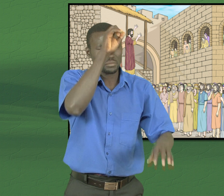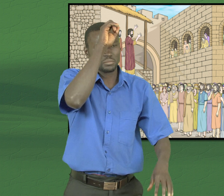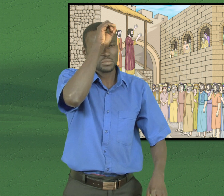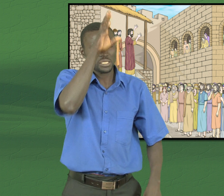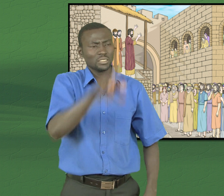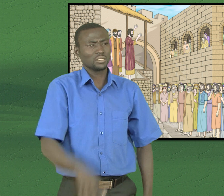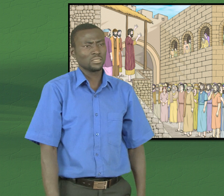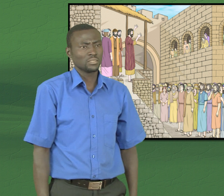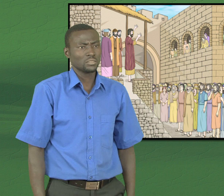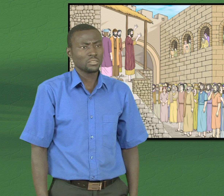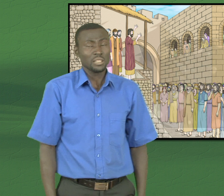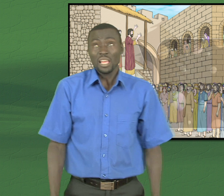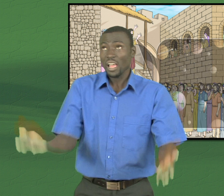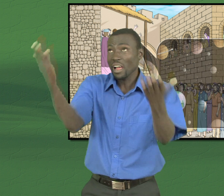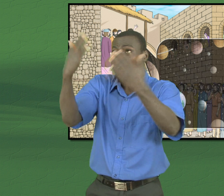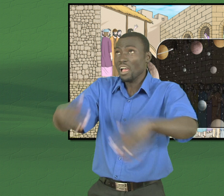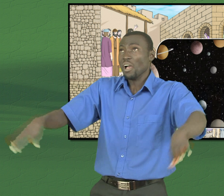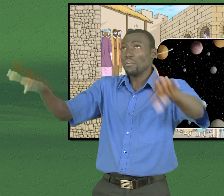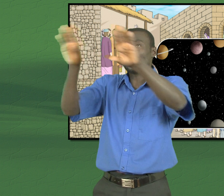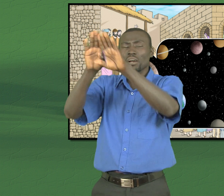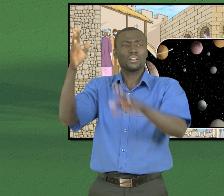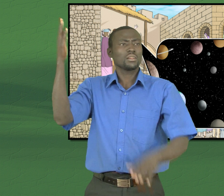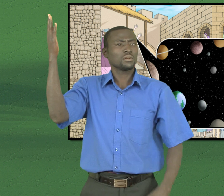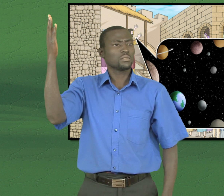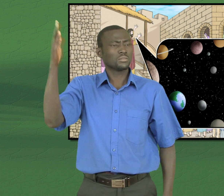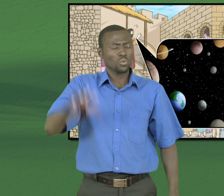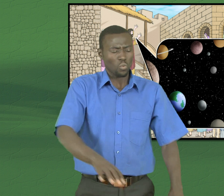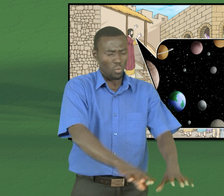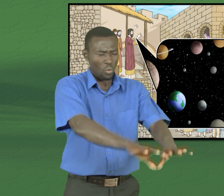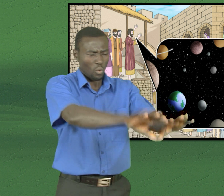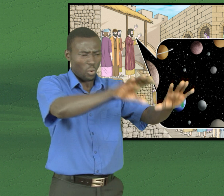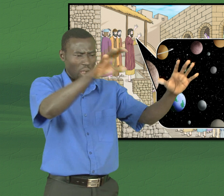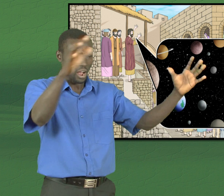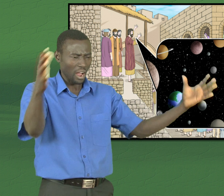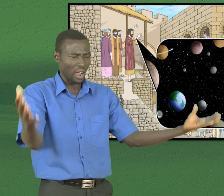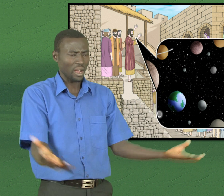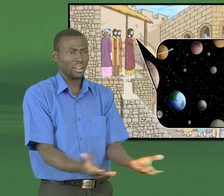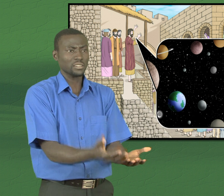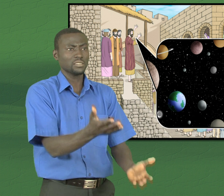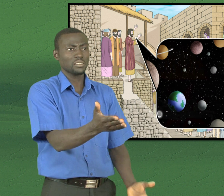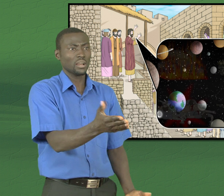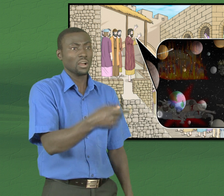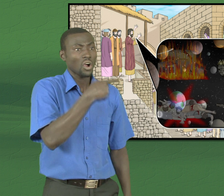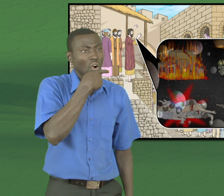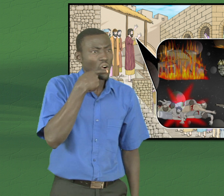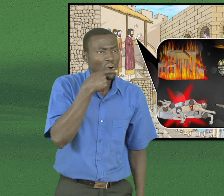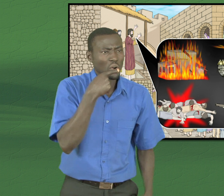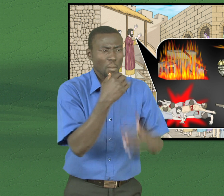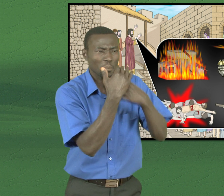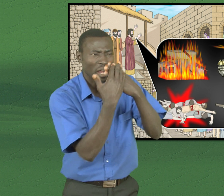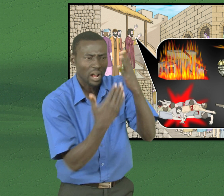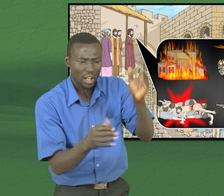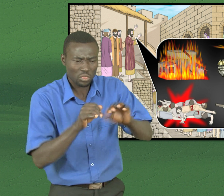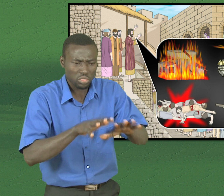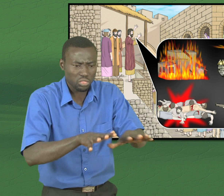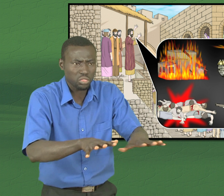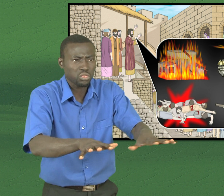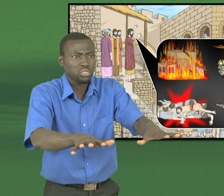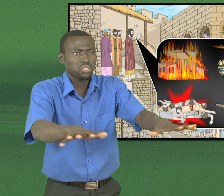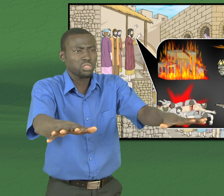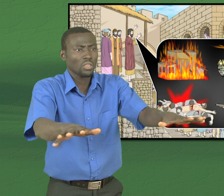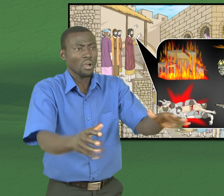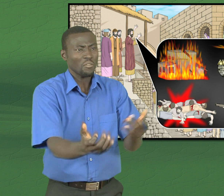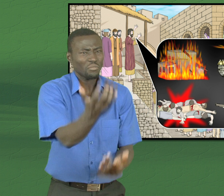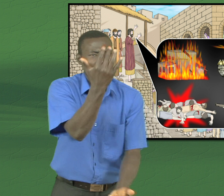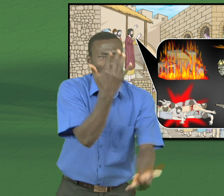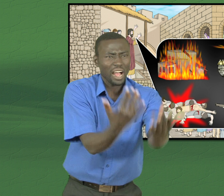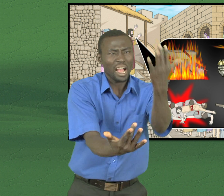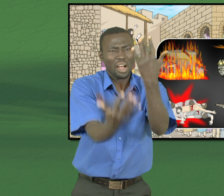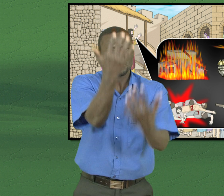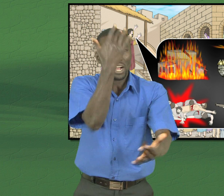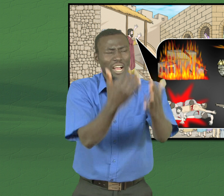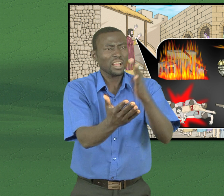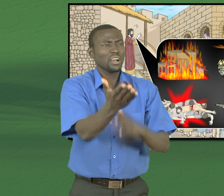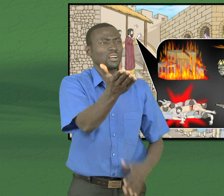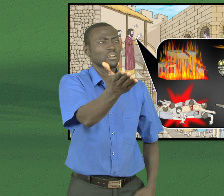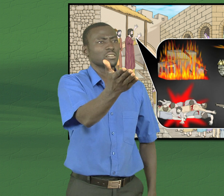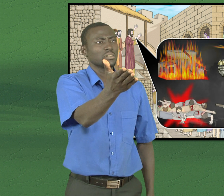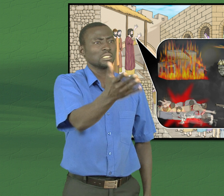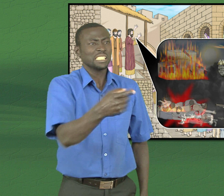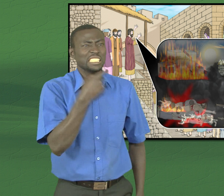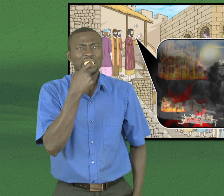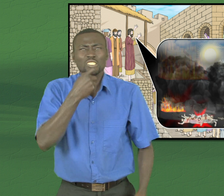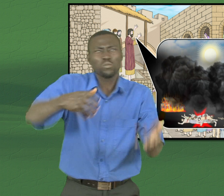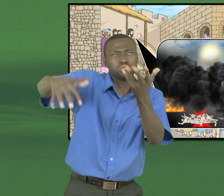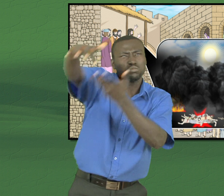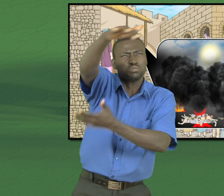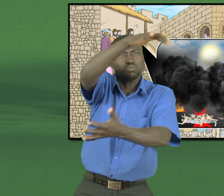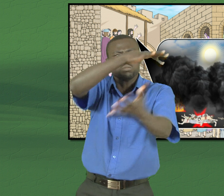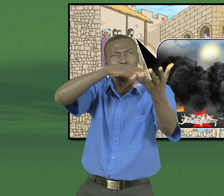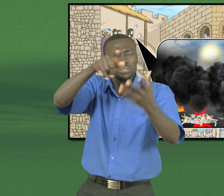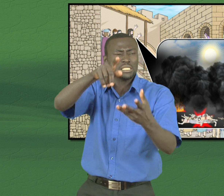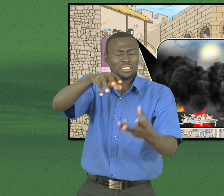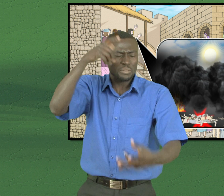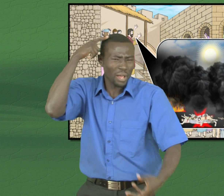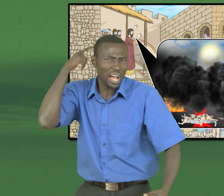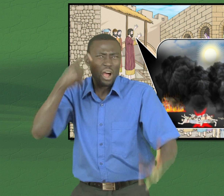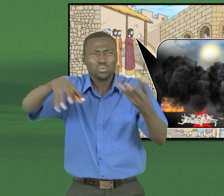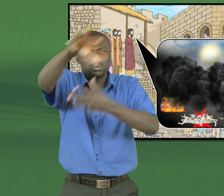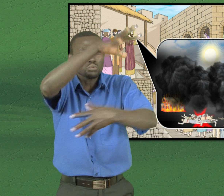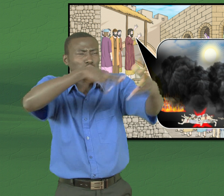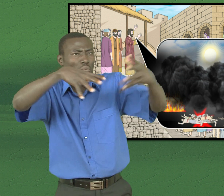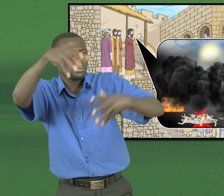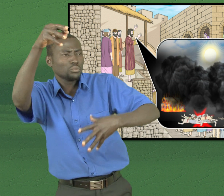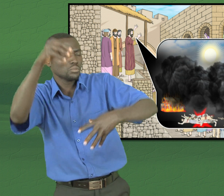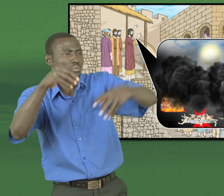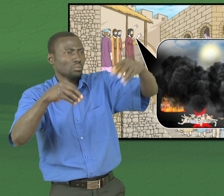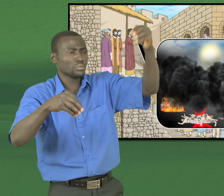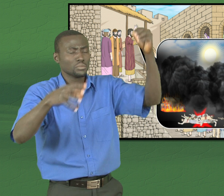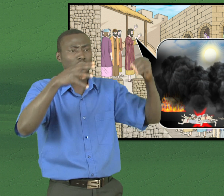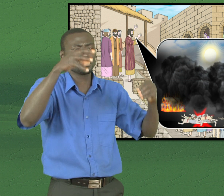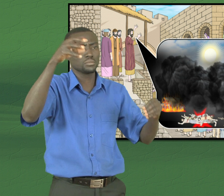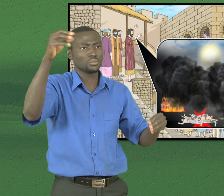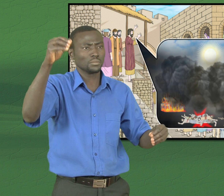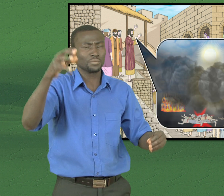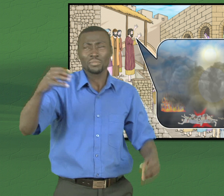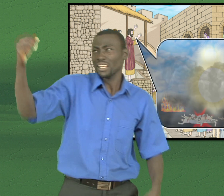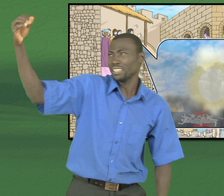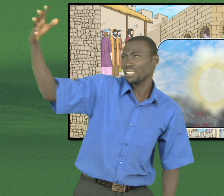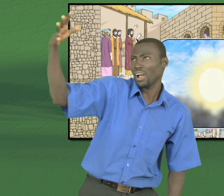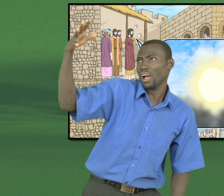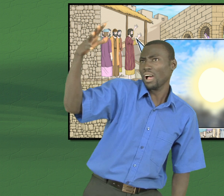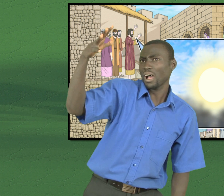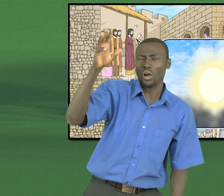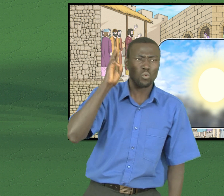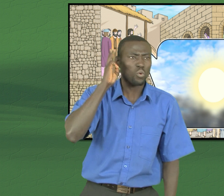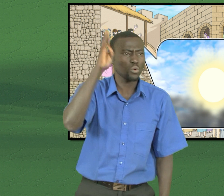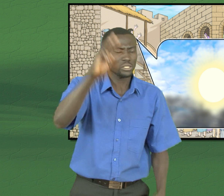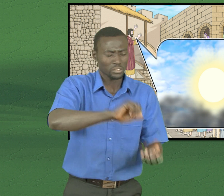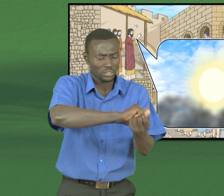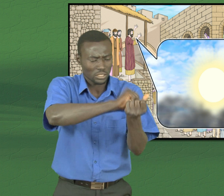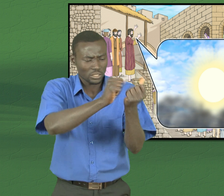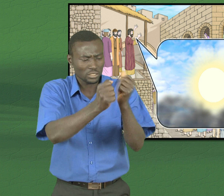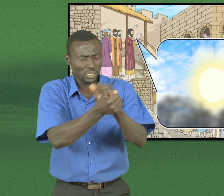I will show wonders in the heavens above and signs on the earth below, blood and fire and billows of smoke.